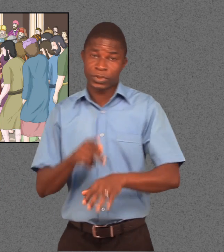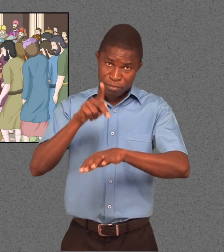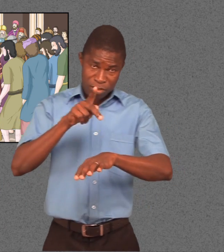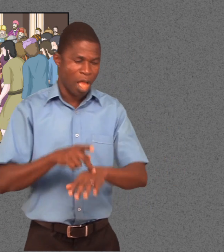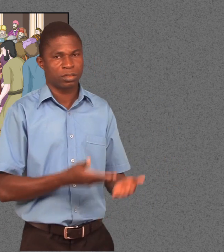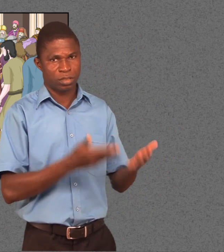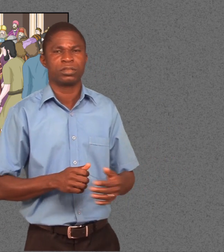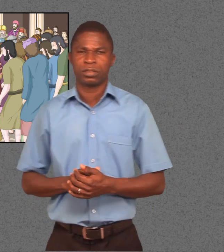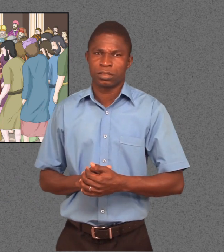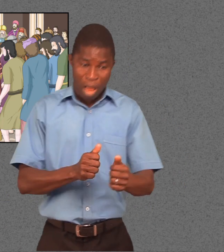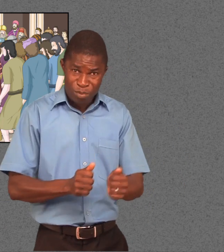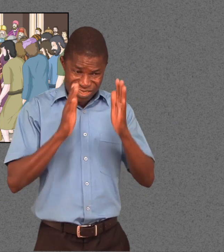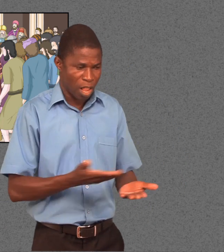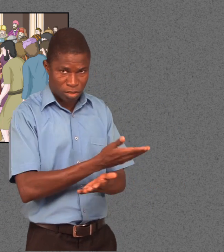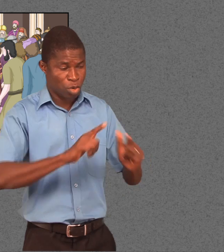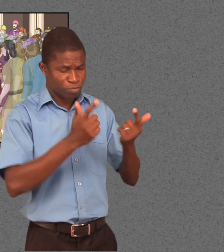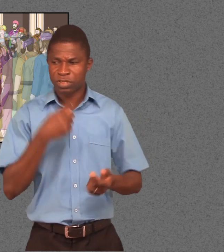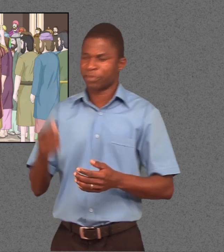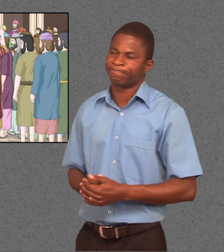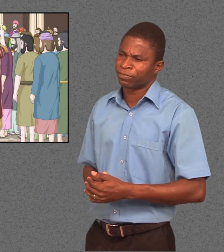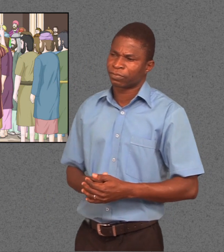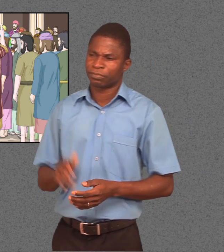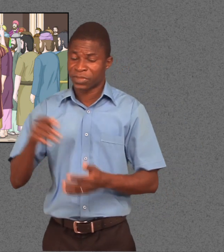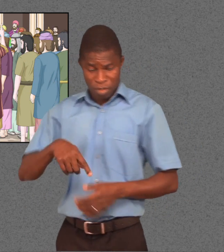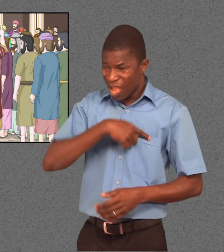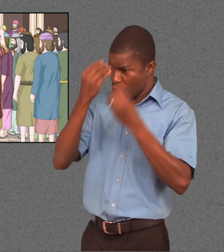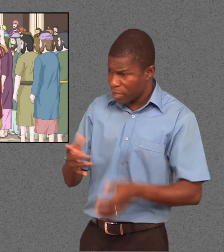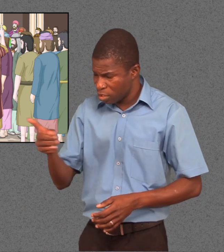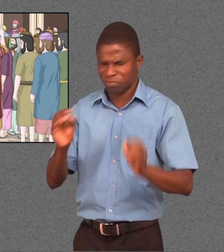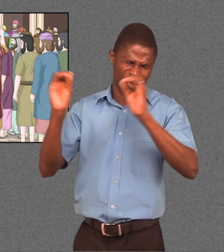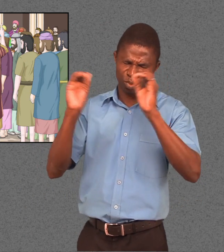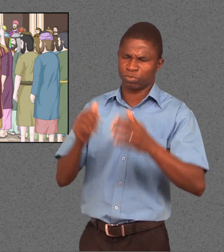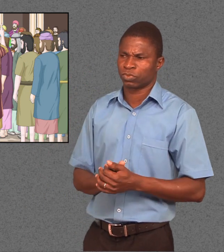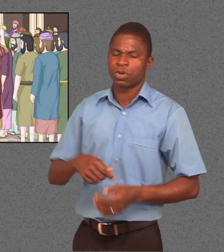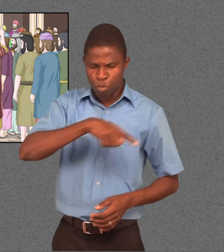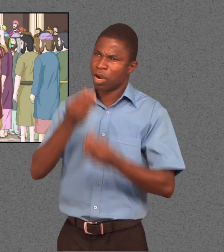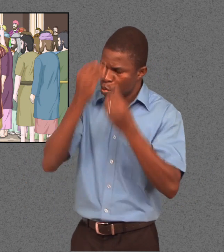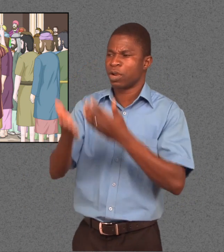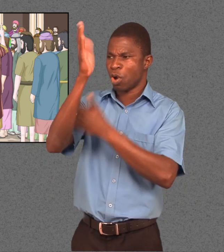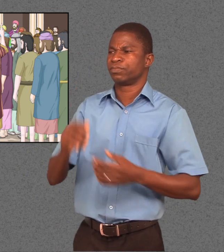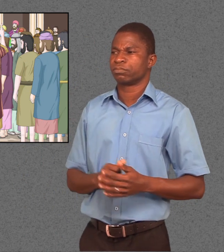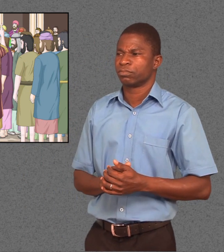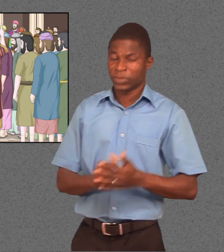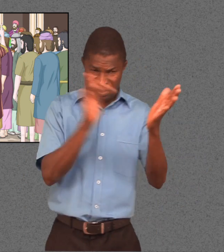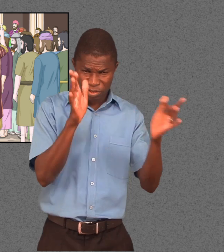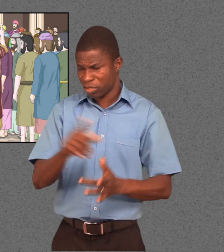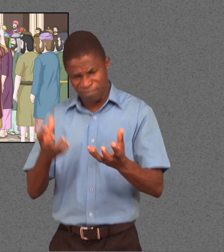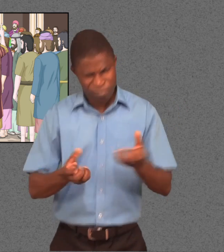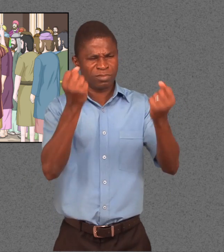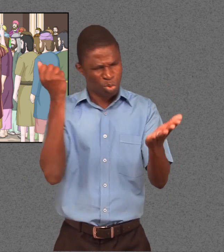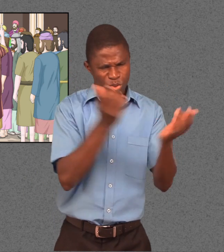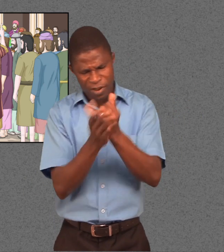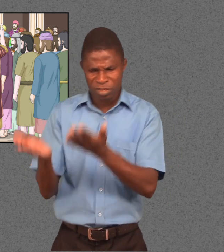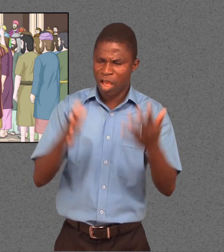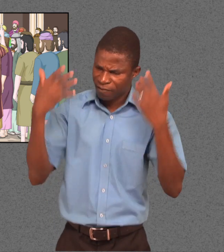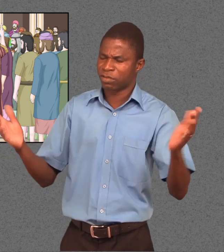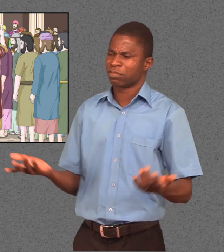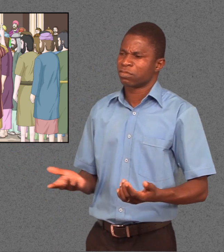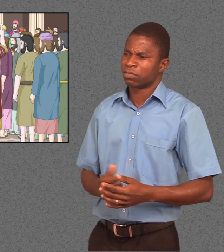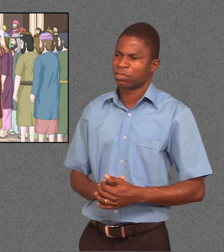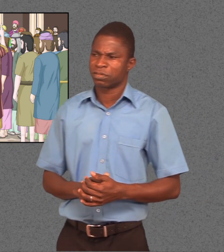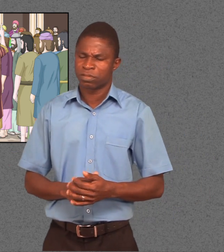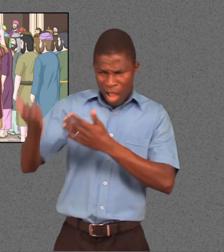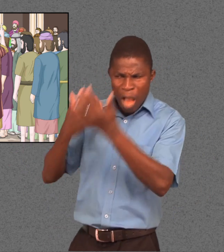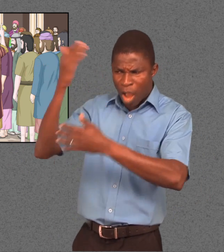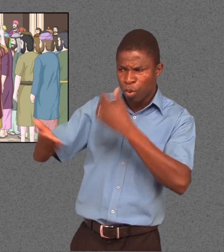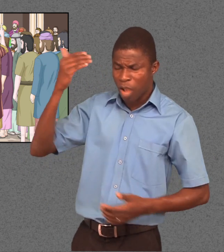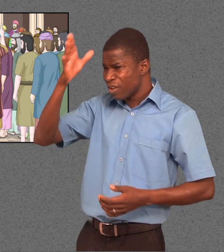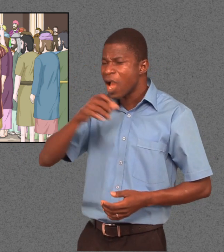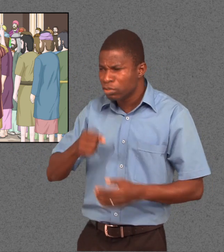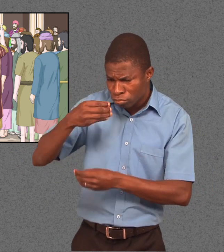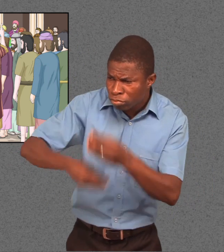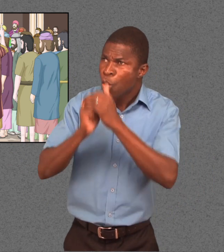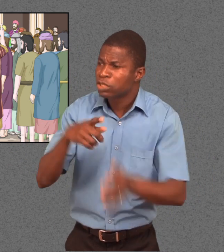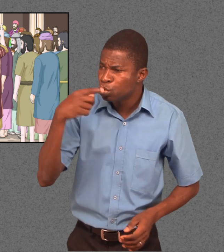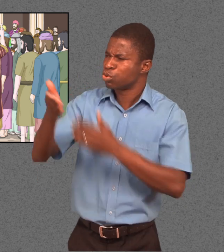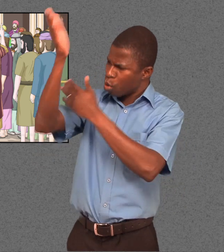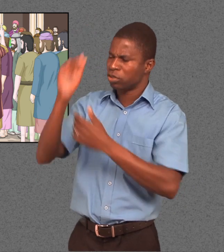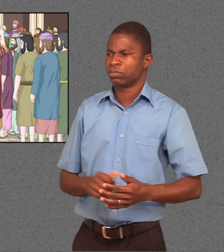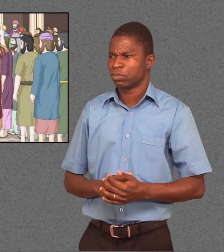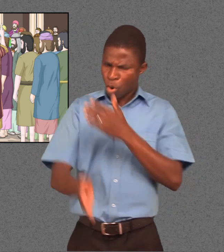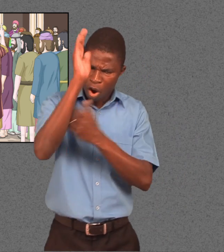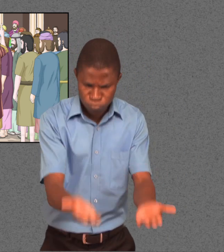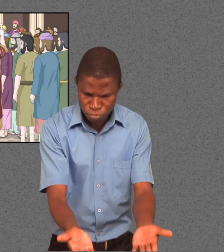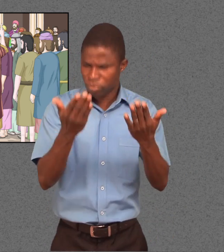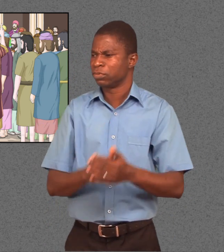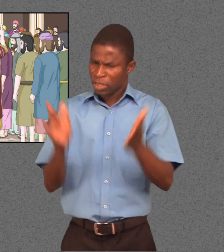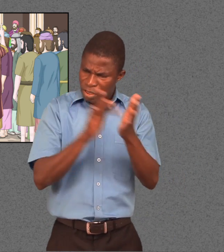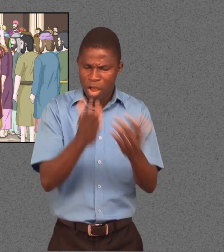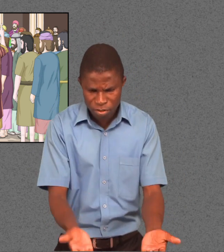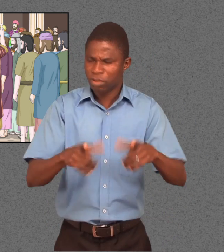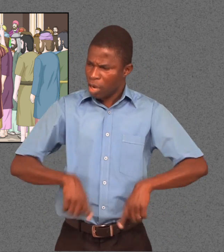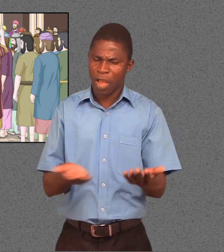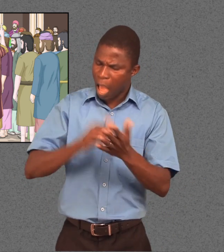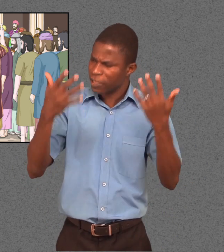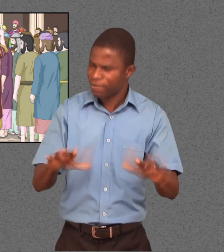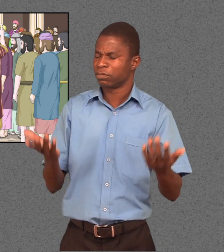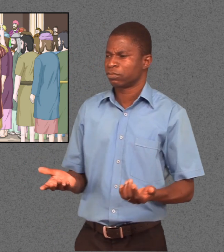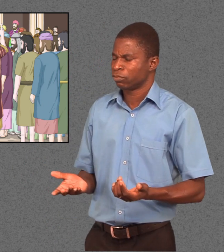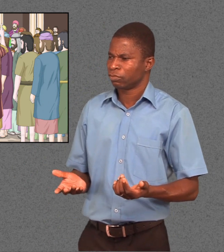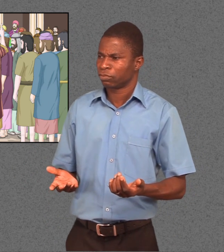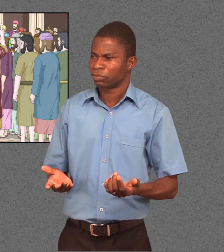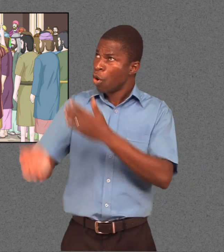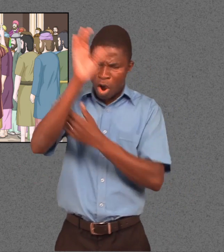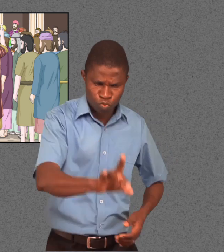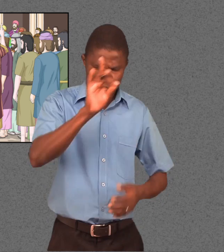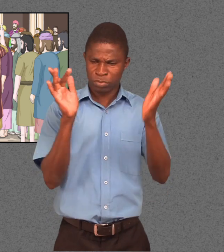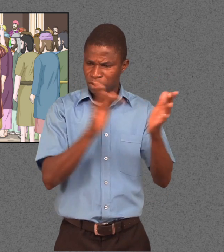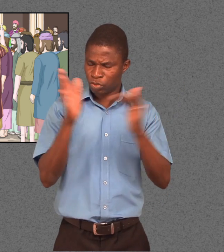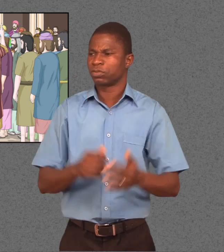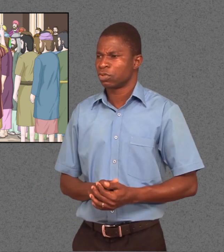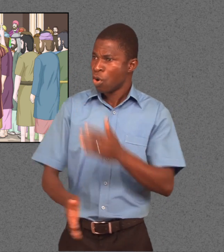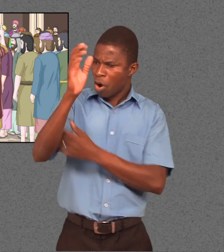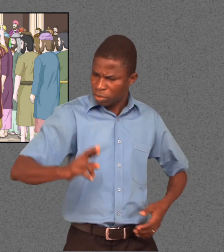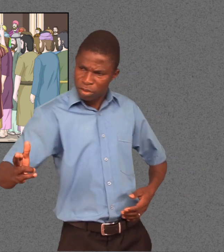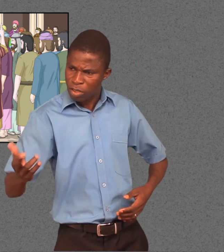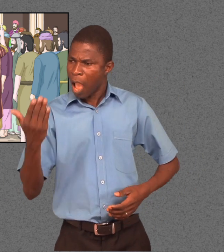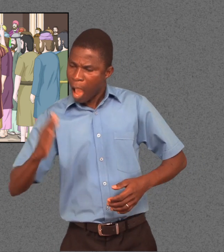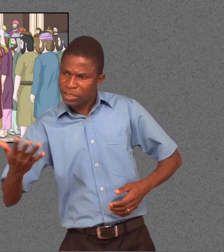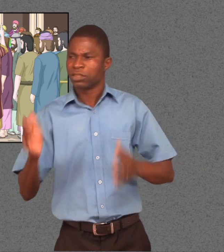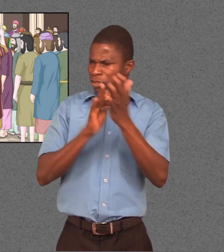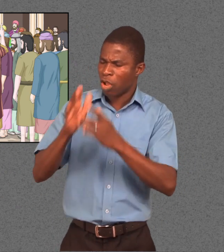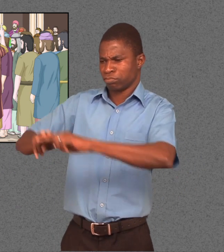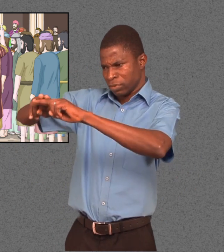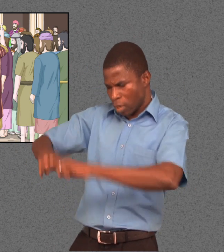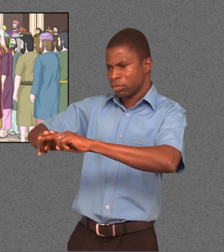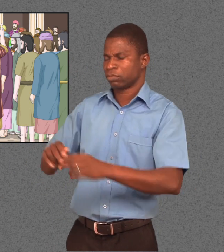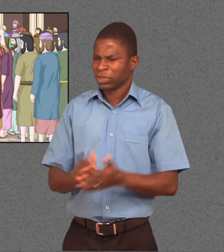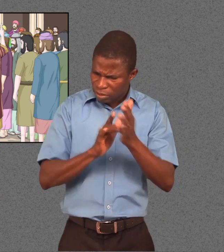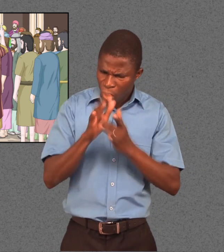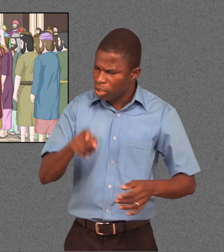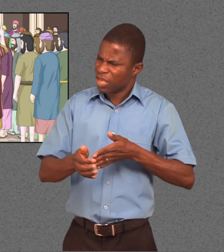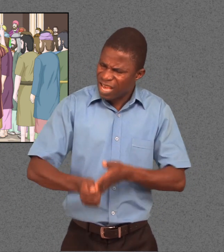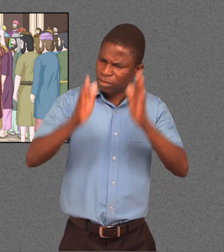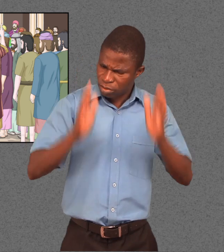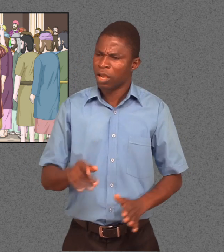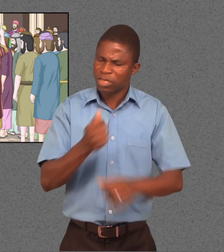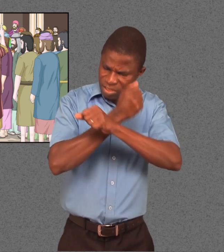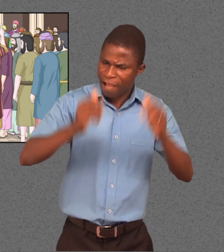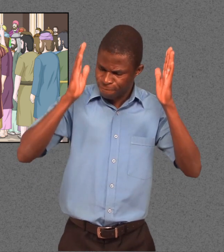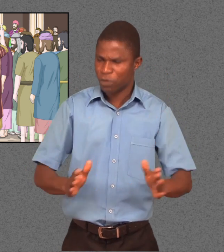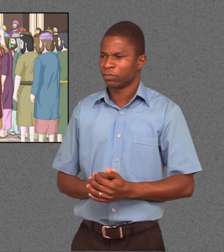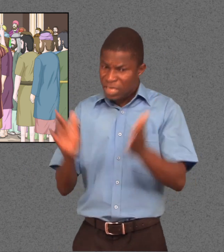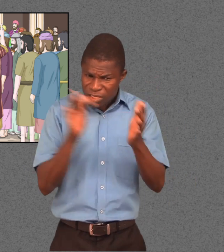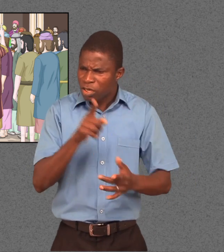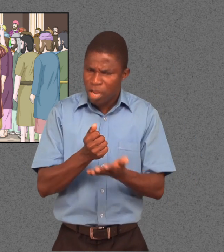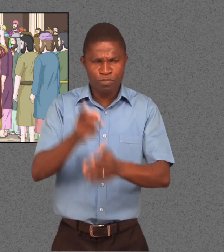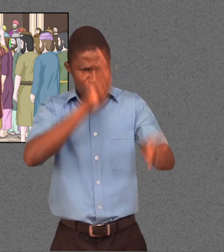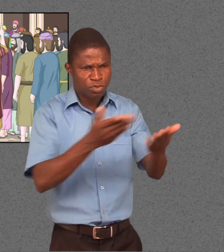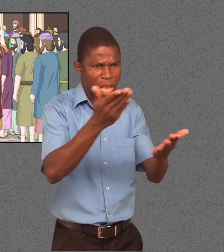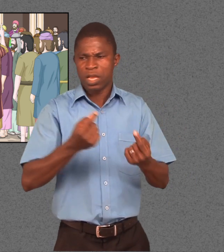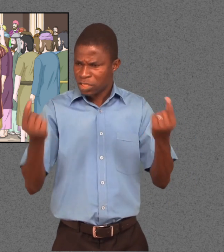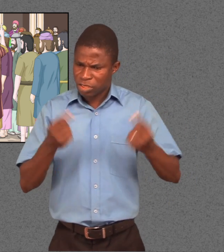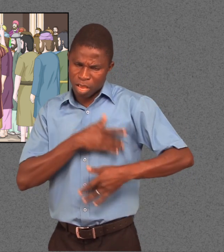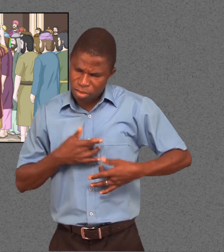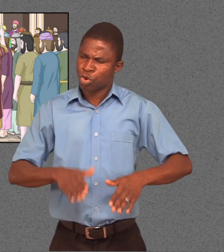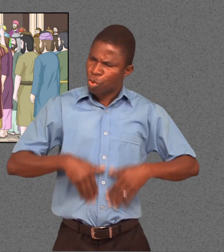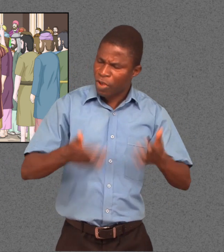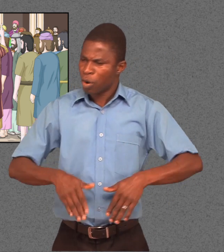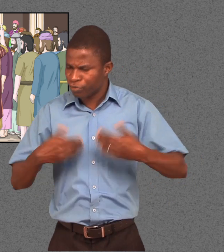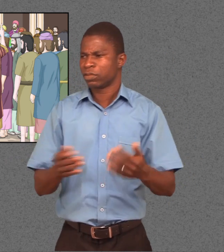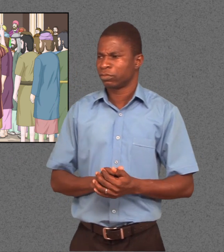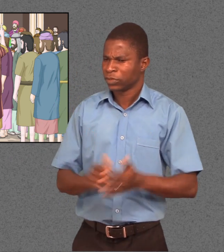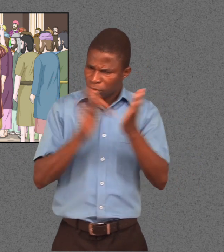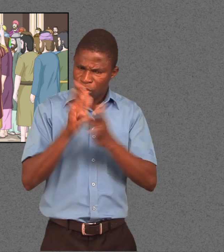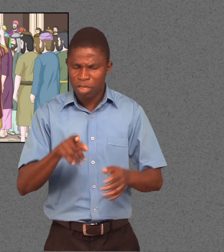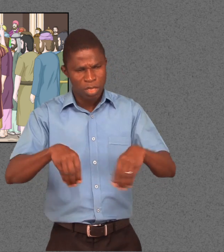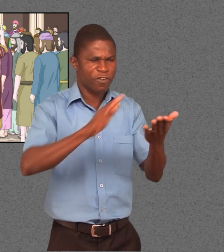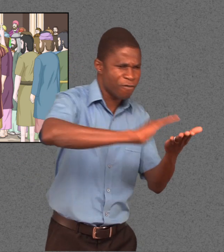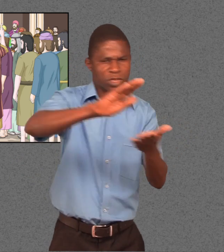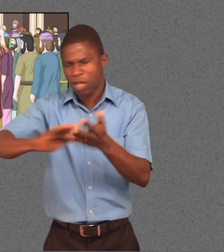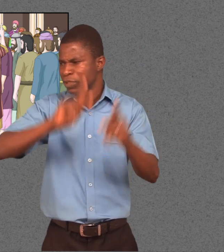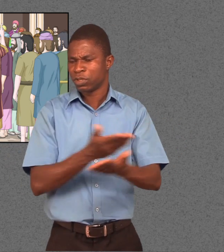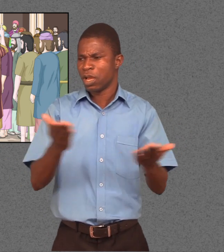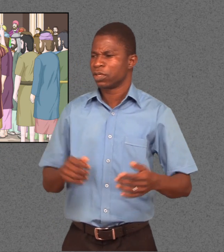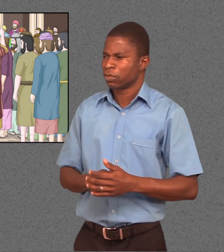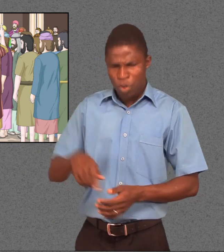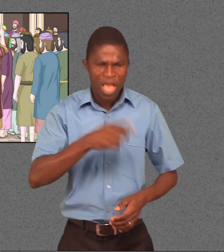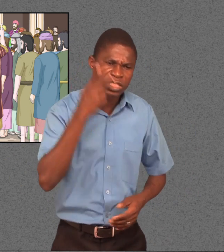But Peter and the other apostles replied, “We must obey God rather than men. The God of our fathers raised up Jesus, whom you had killed by hanging Him on a tree. God exalted Him to His right hand as Prince and Savior, in order to grant repentance and forgiveness of sins to Israel.